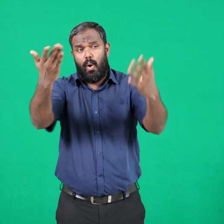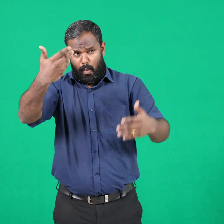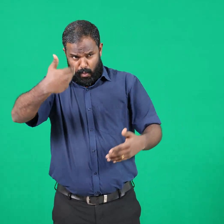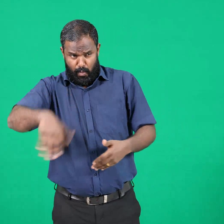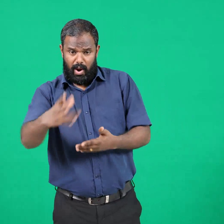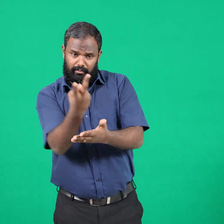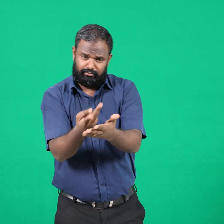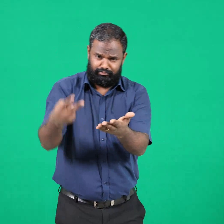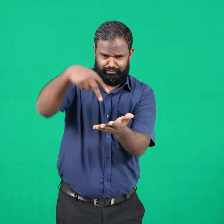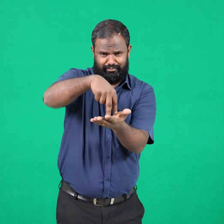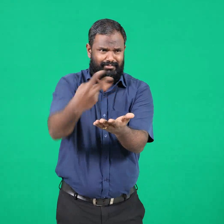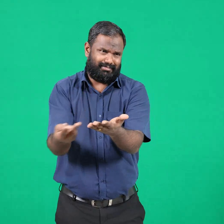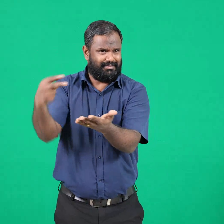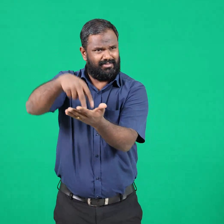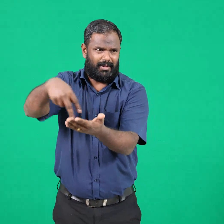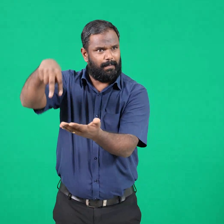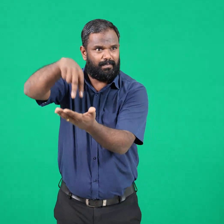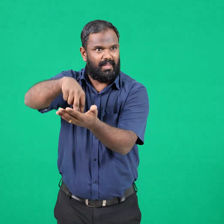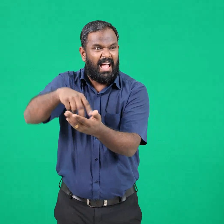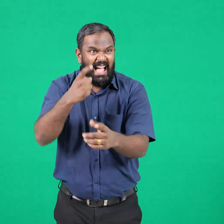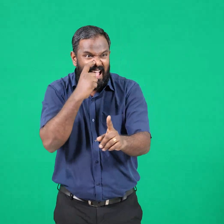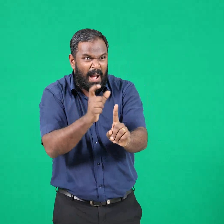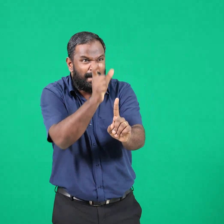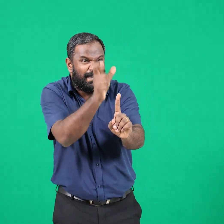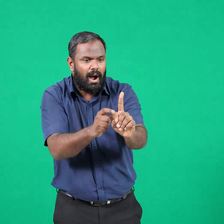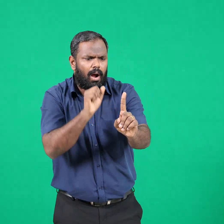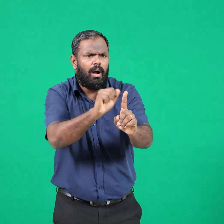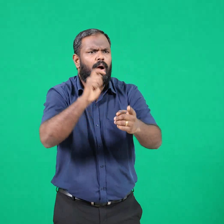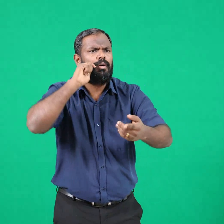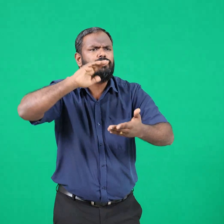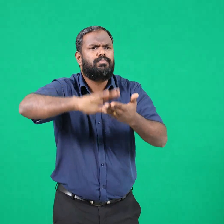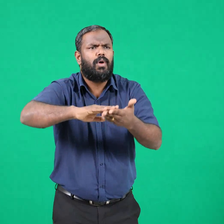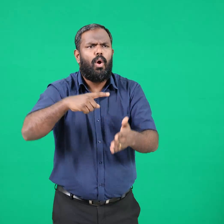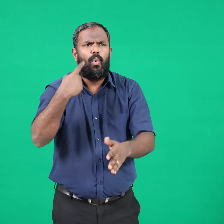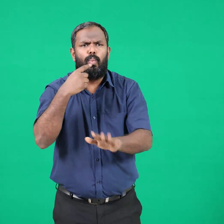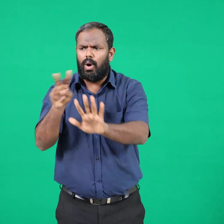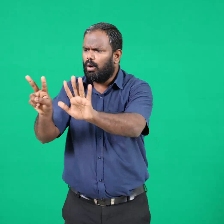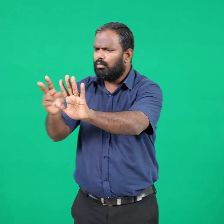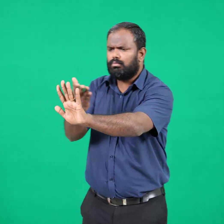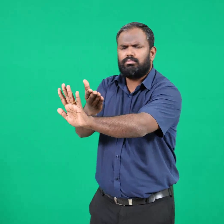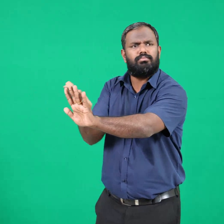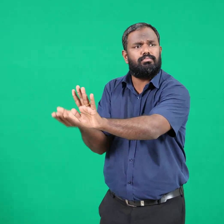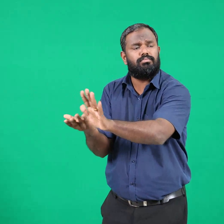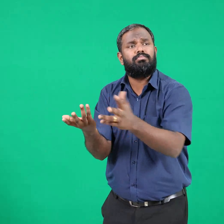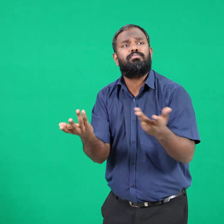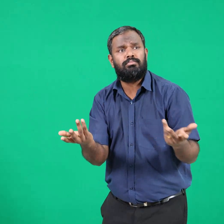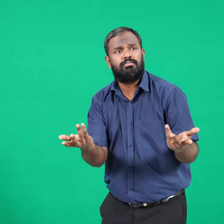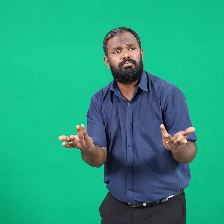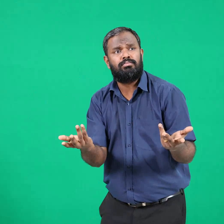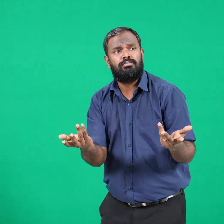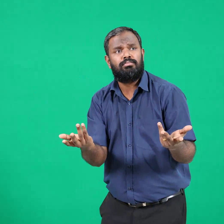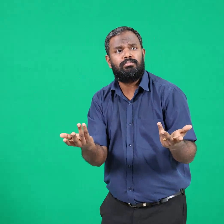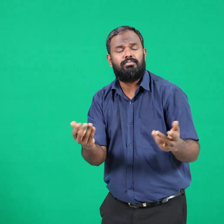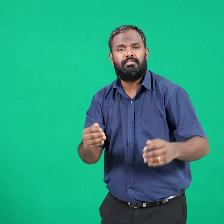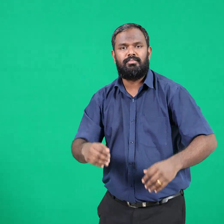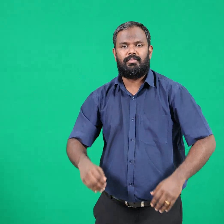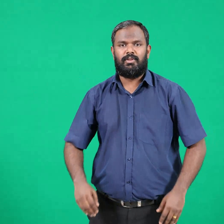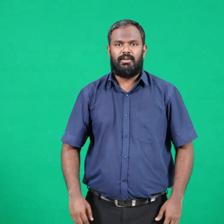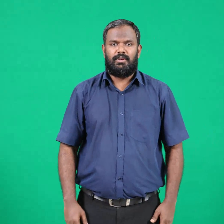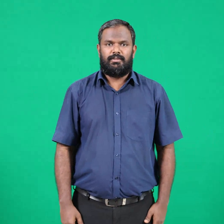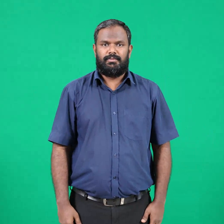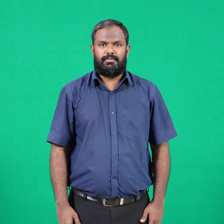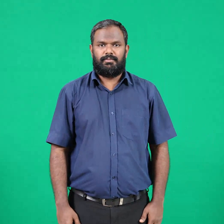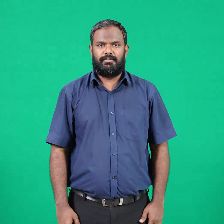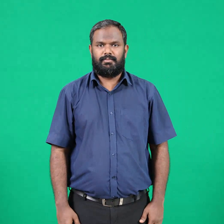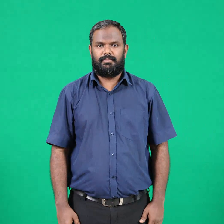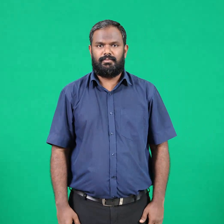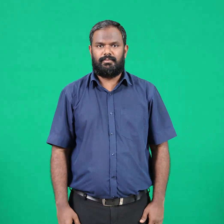For all seven were married to her."